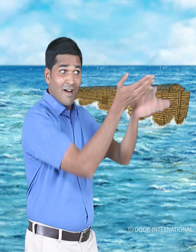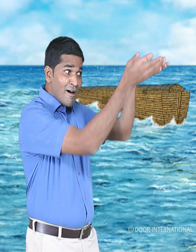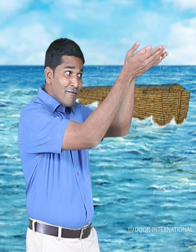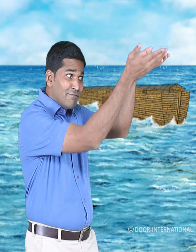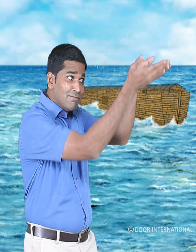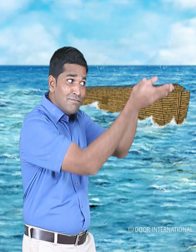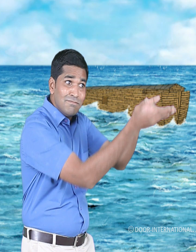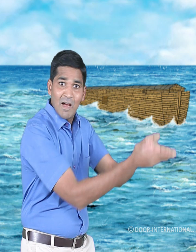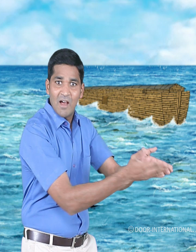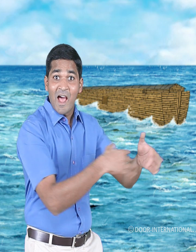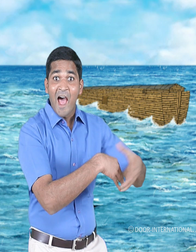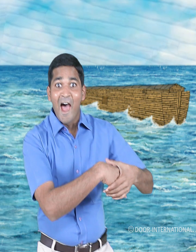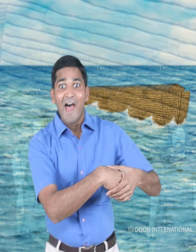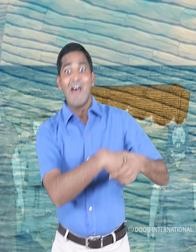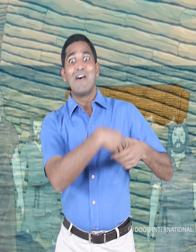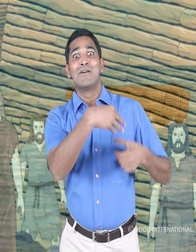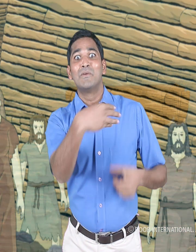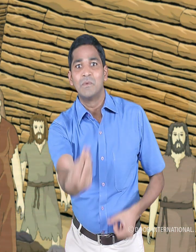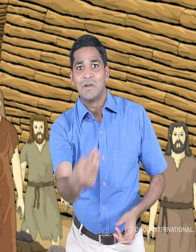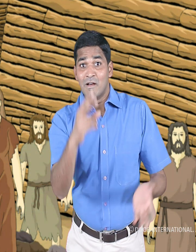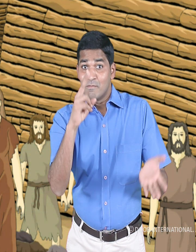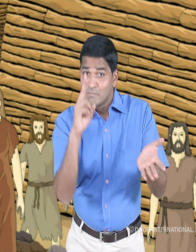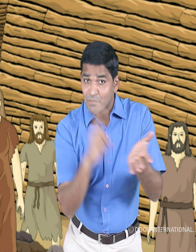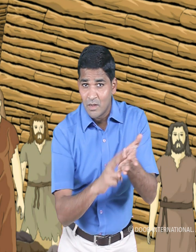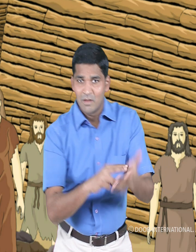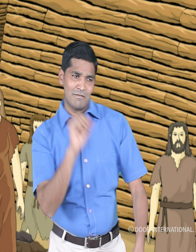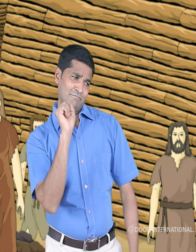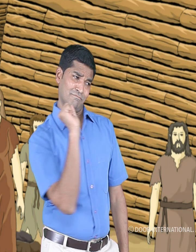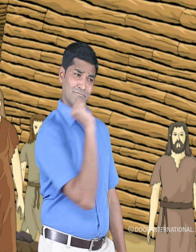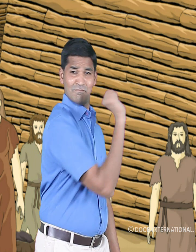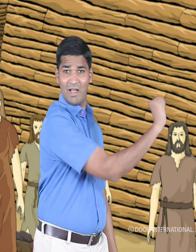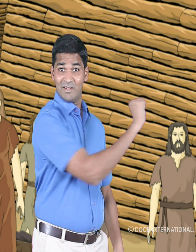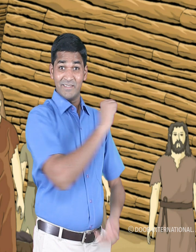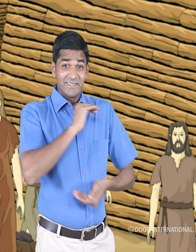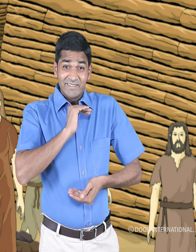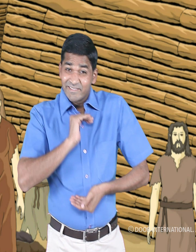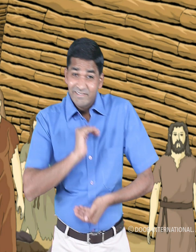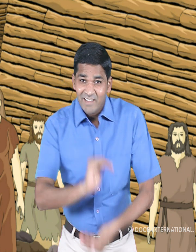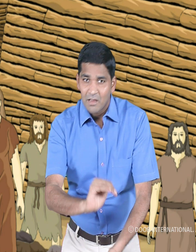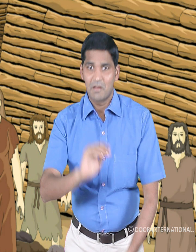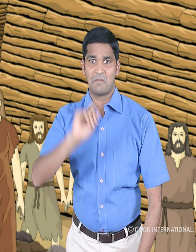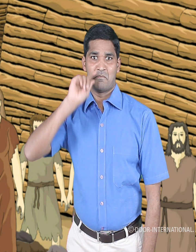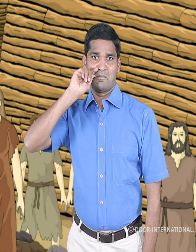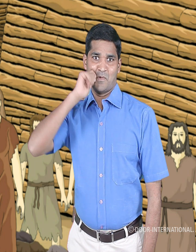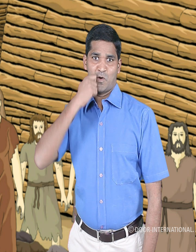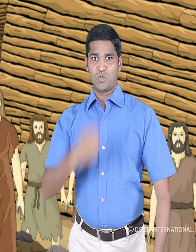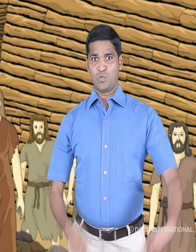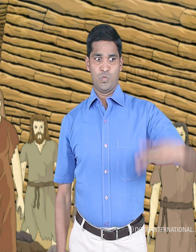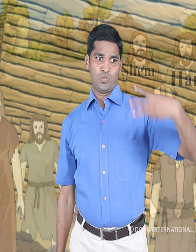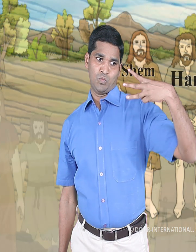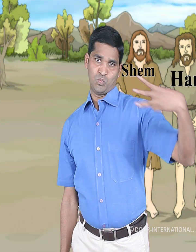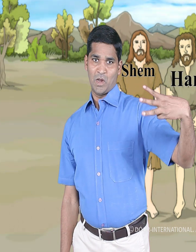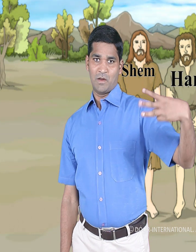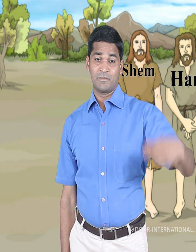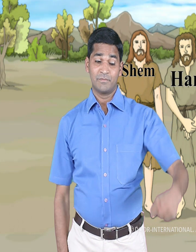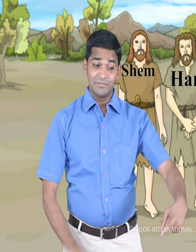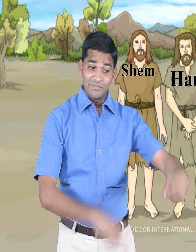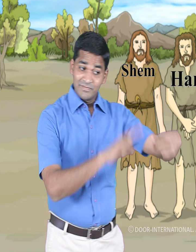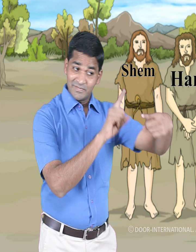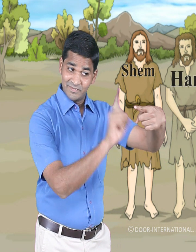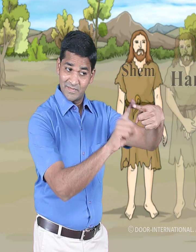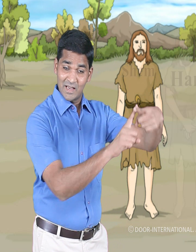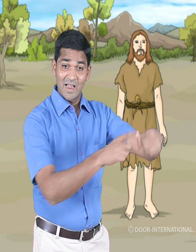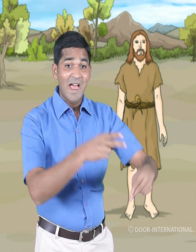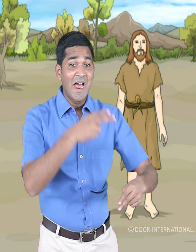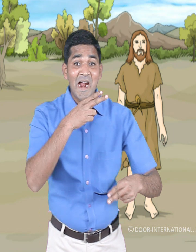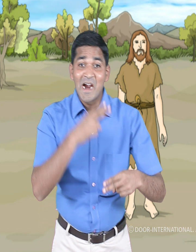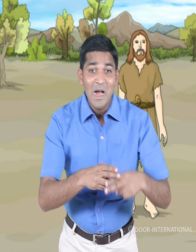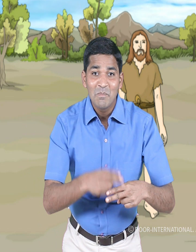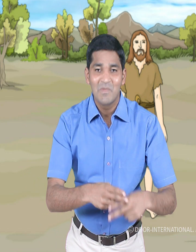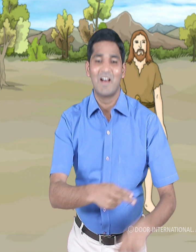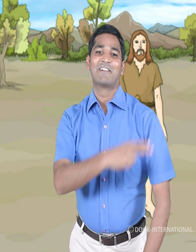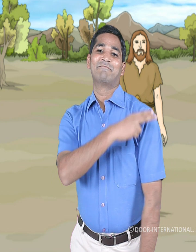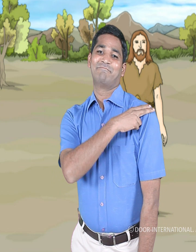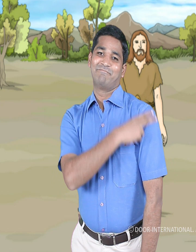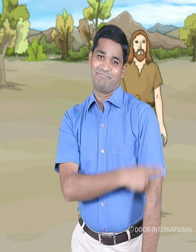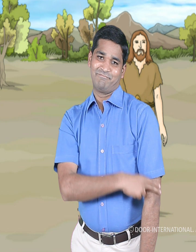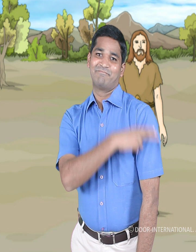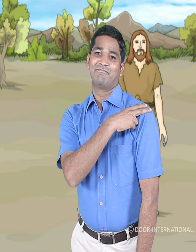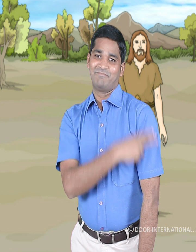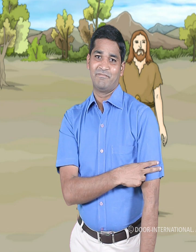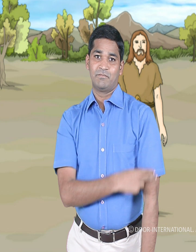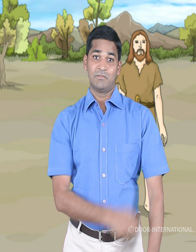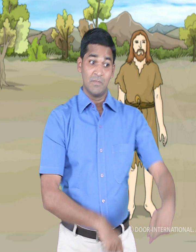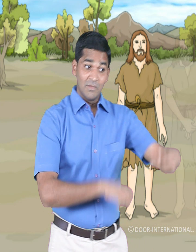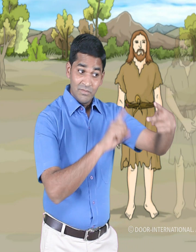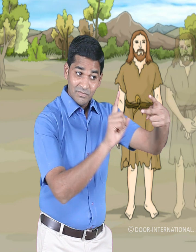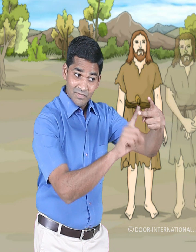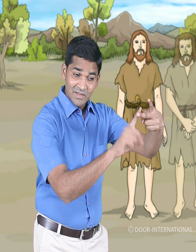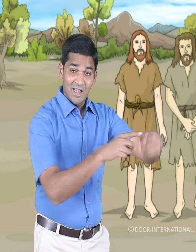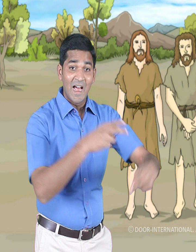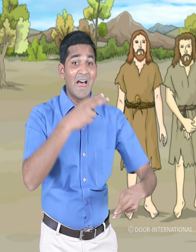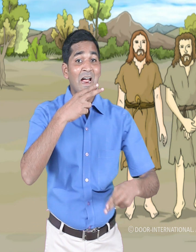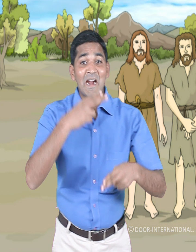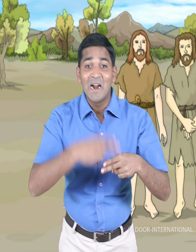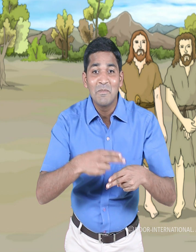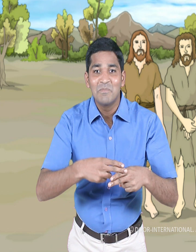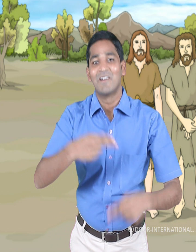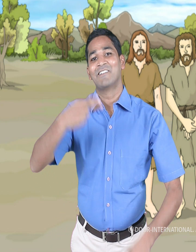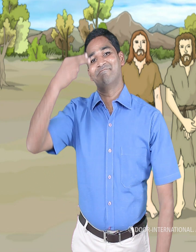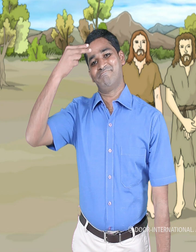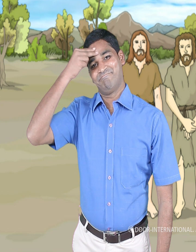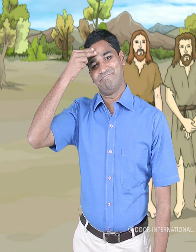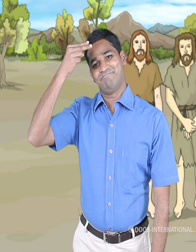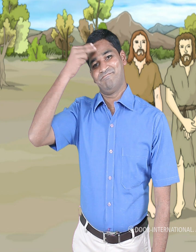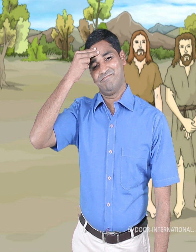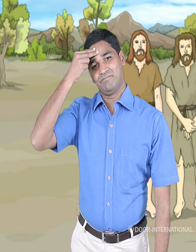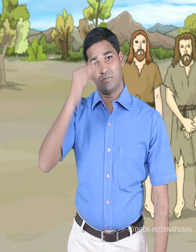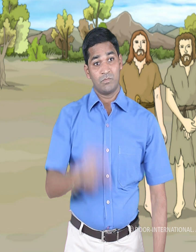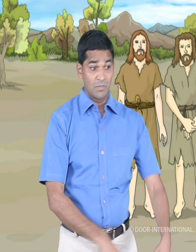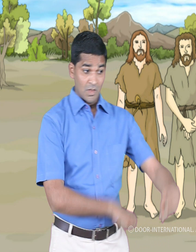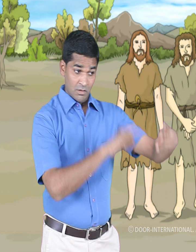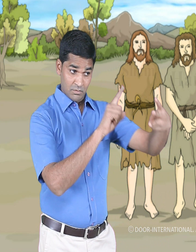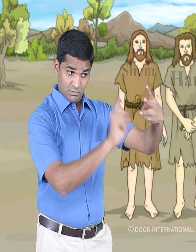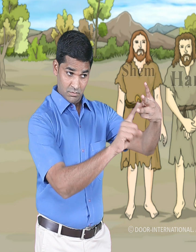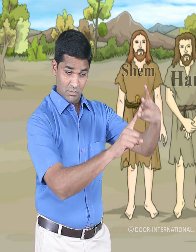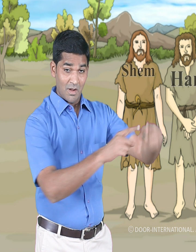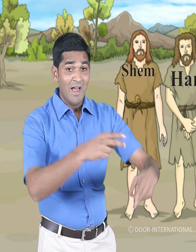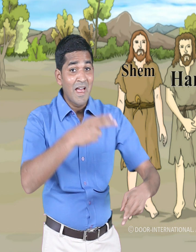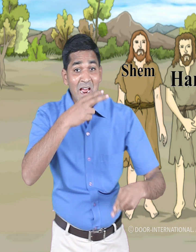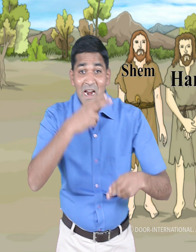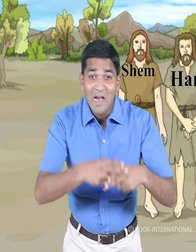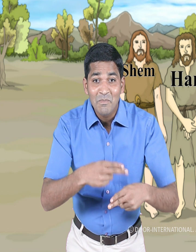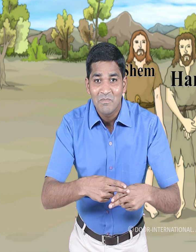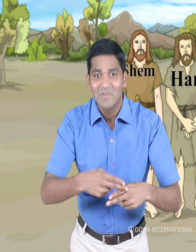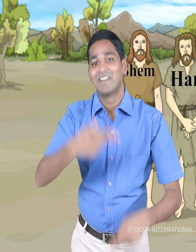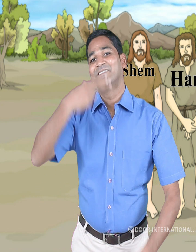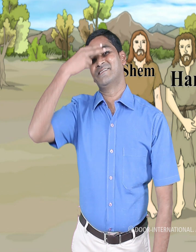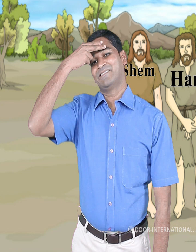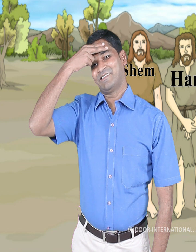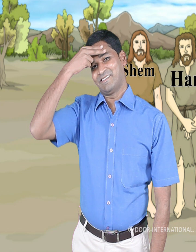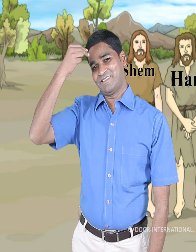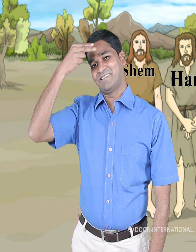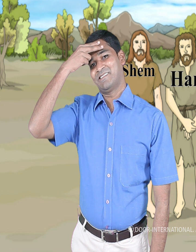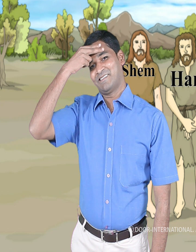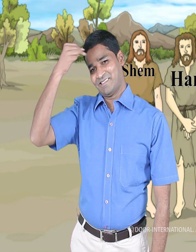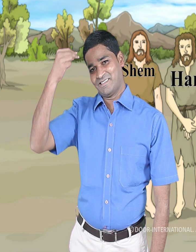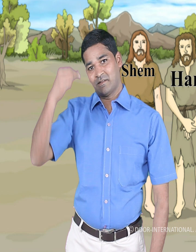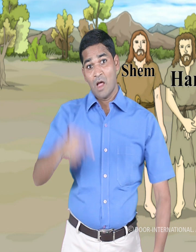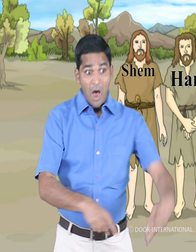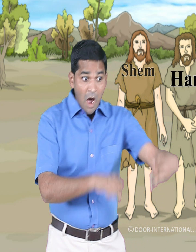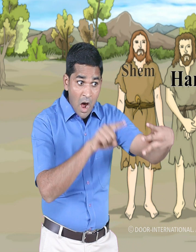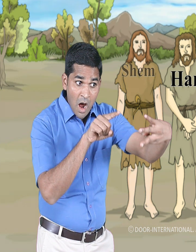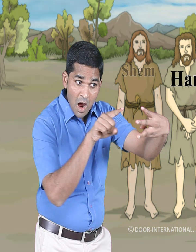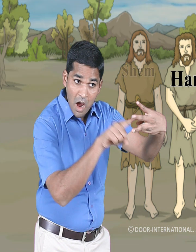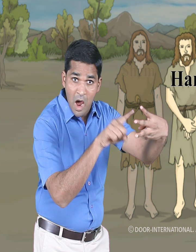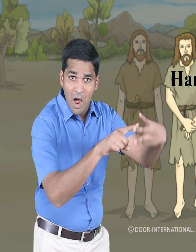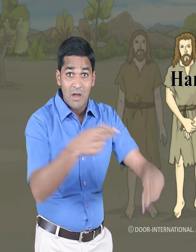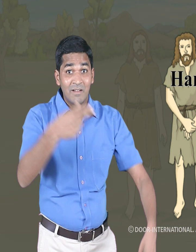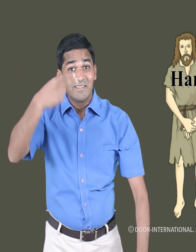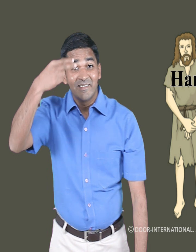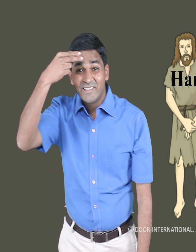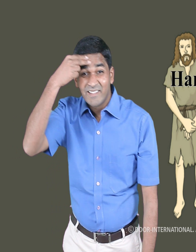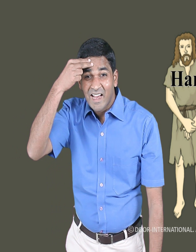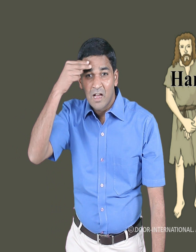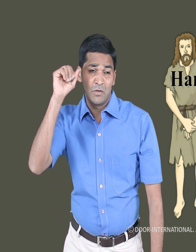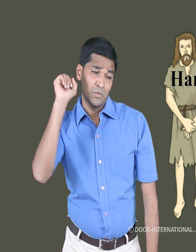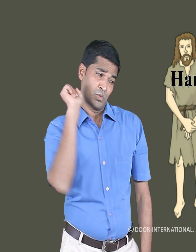The sons of Noah who came out of the ark were Shem, Ham, and Japheth.